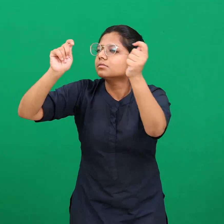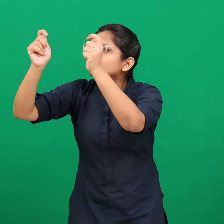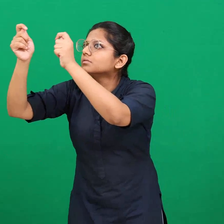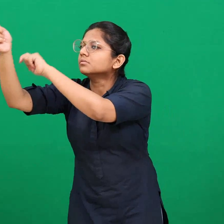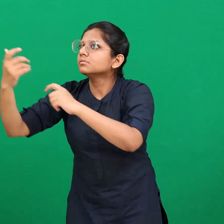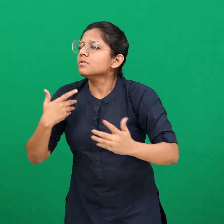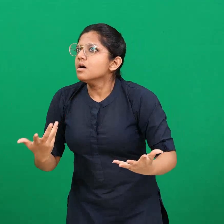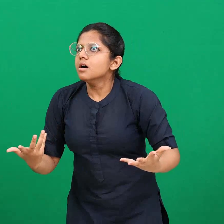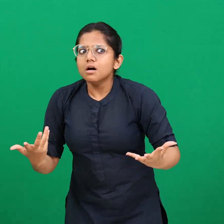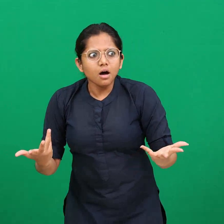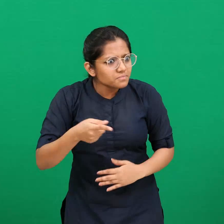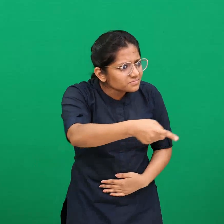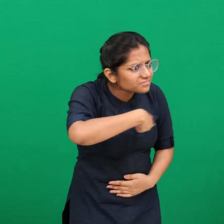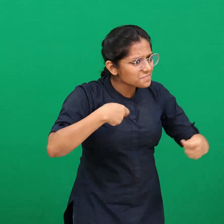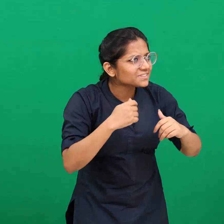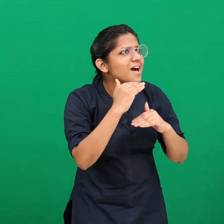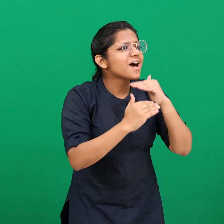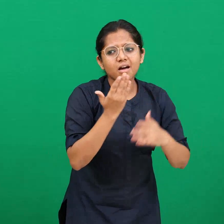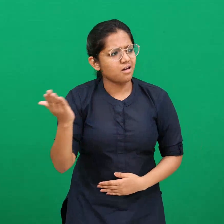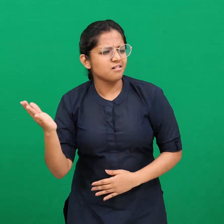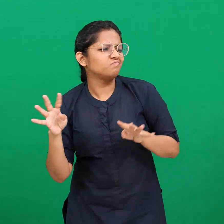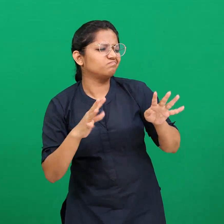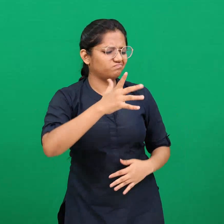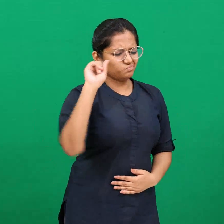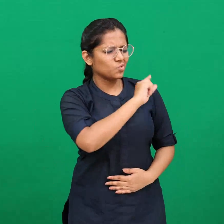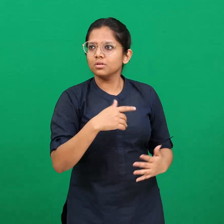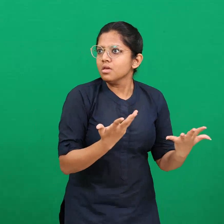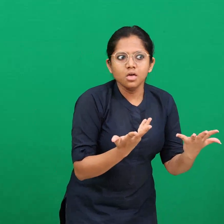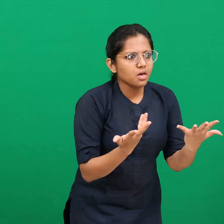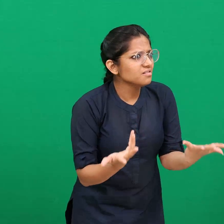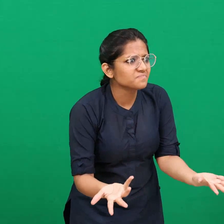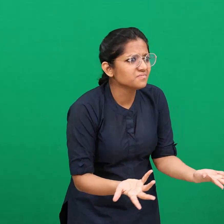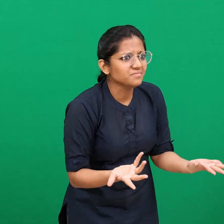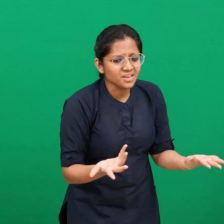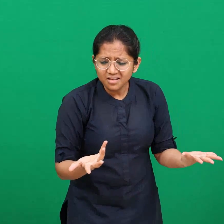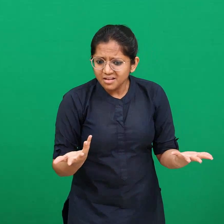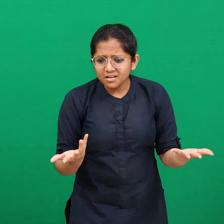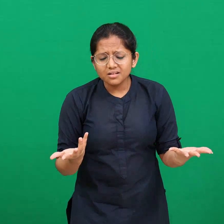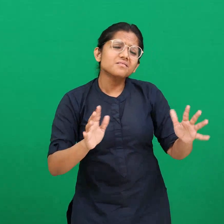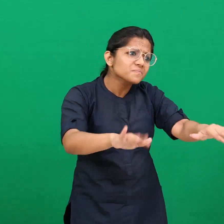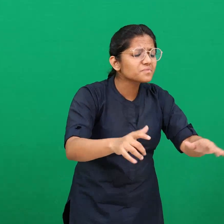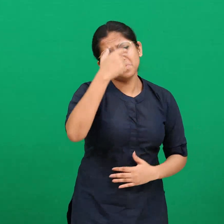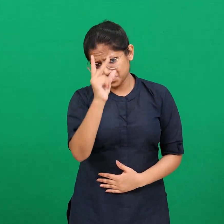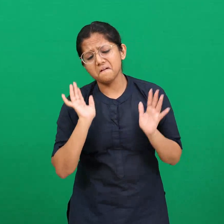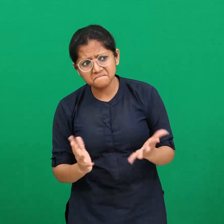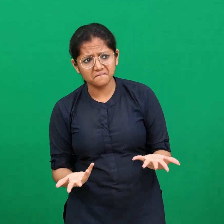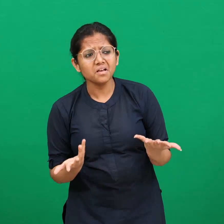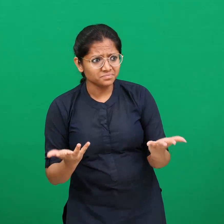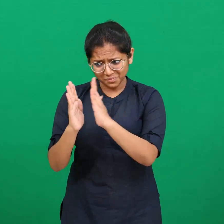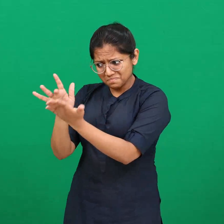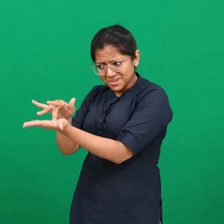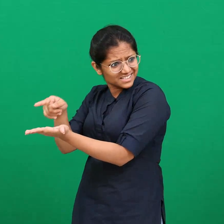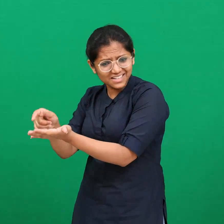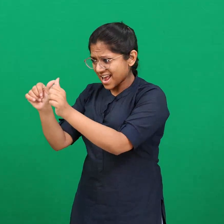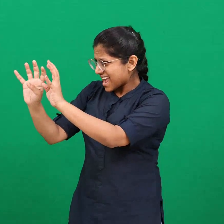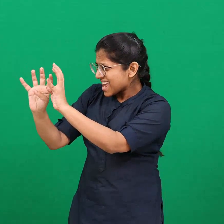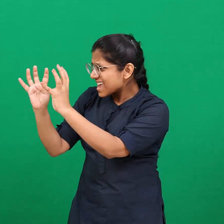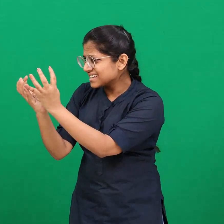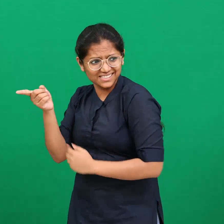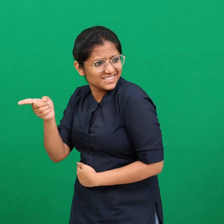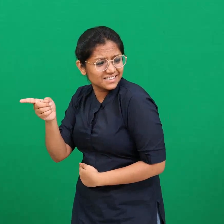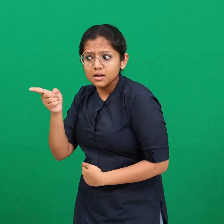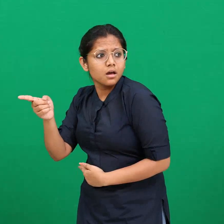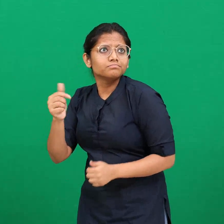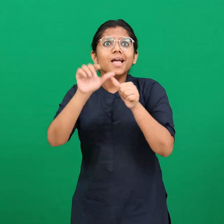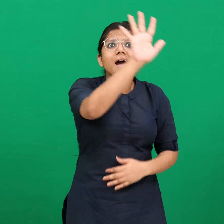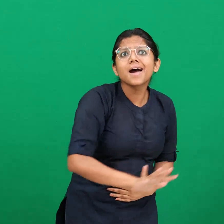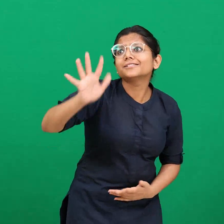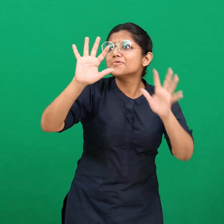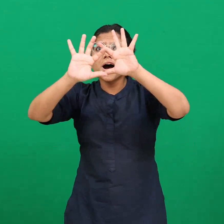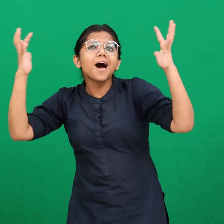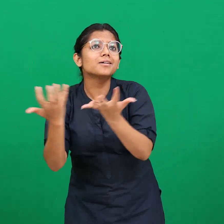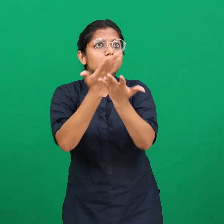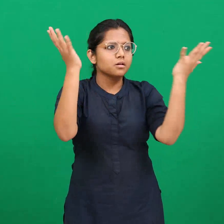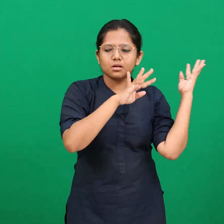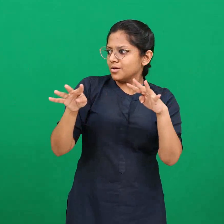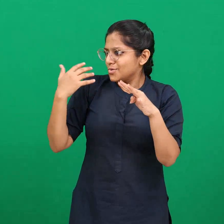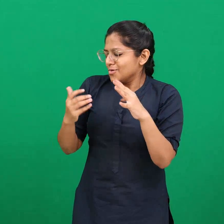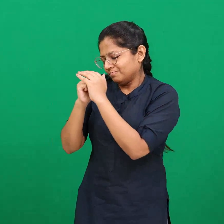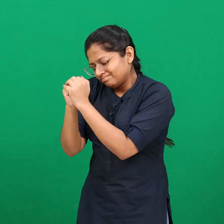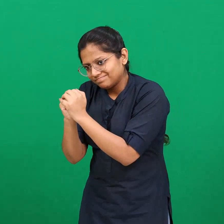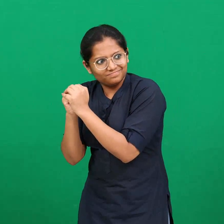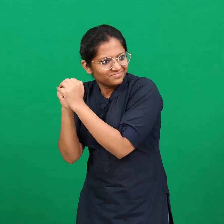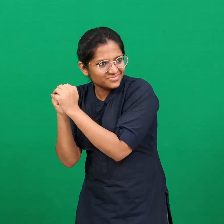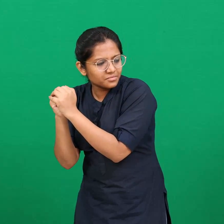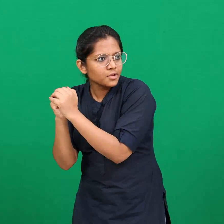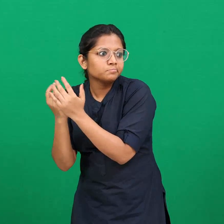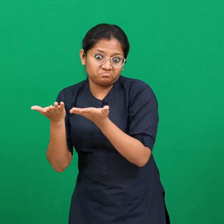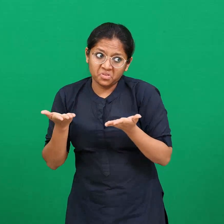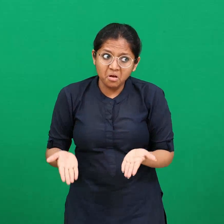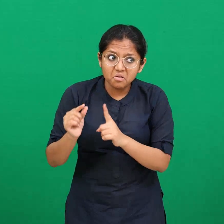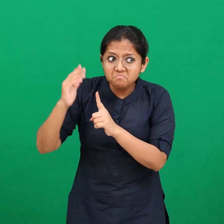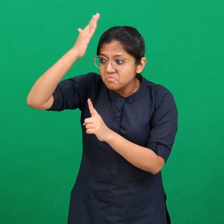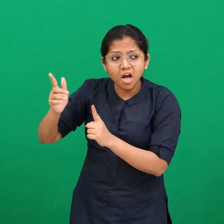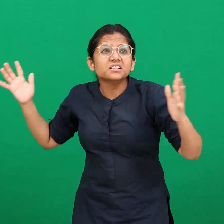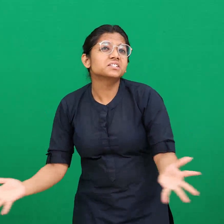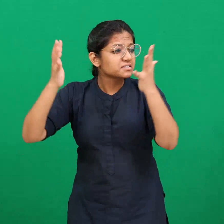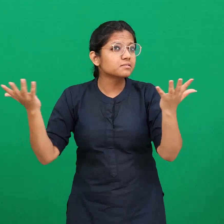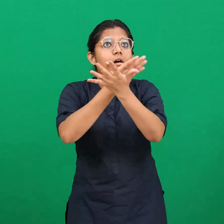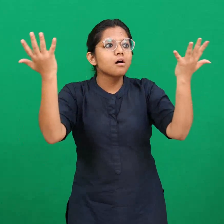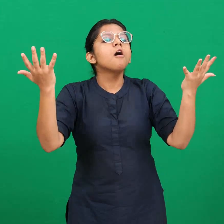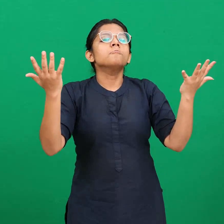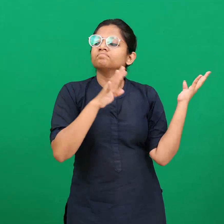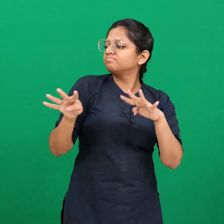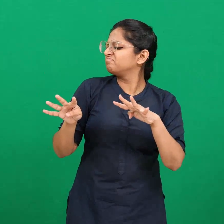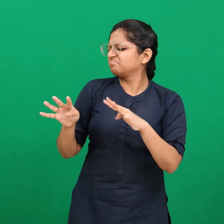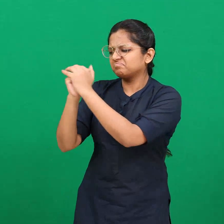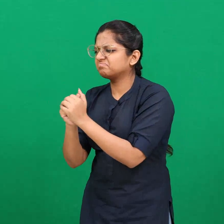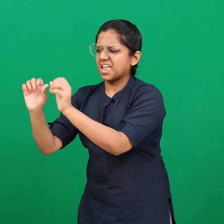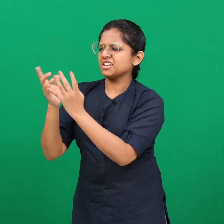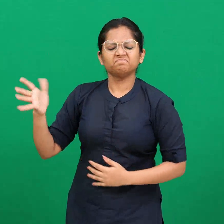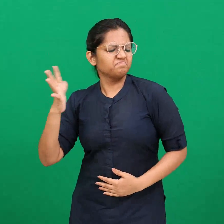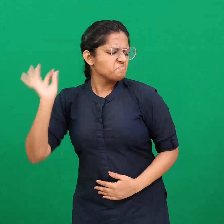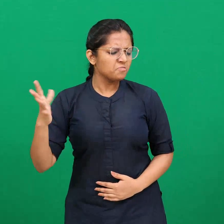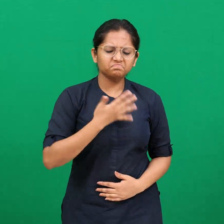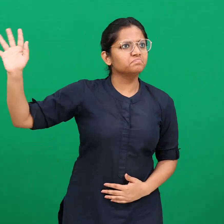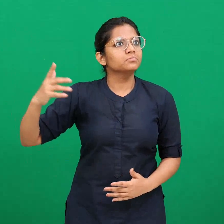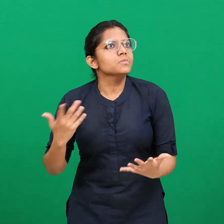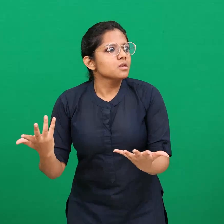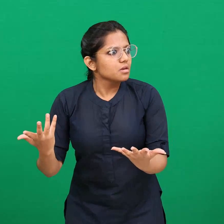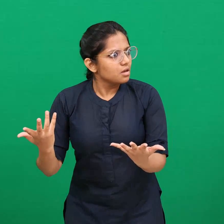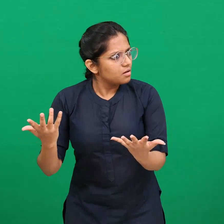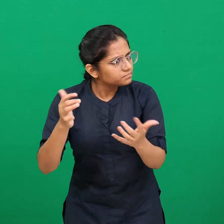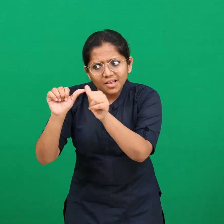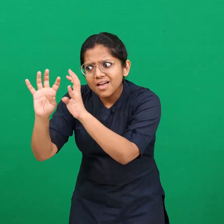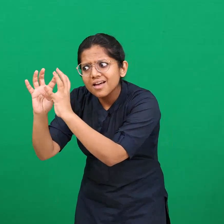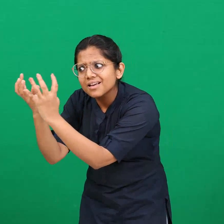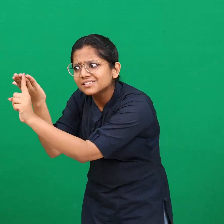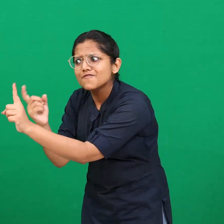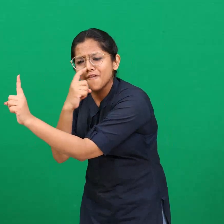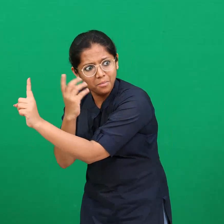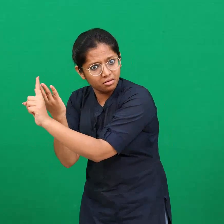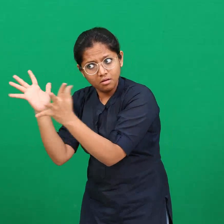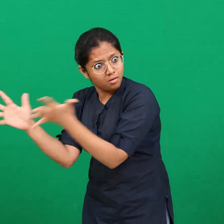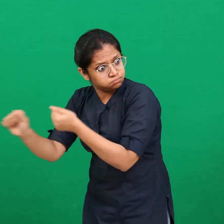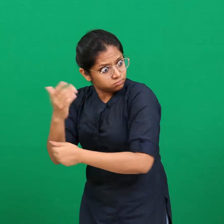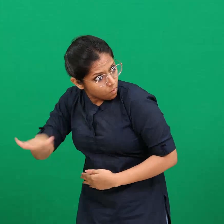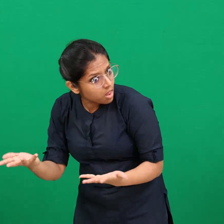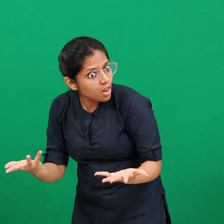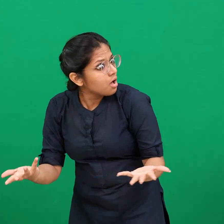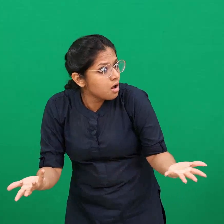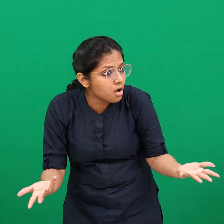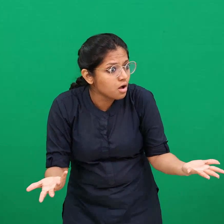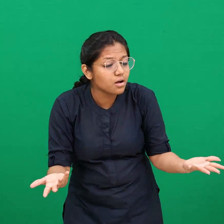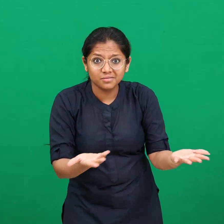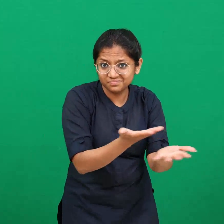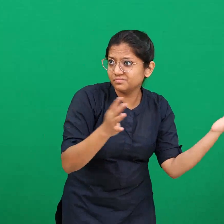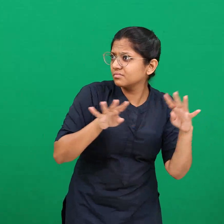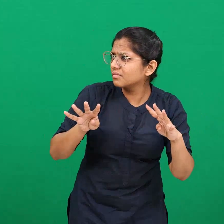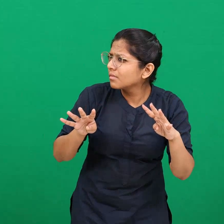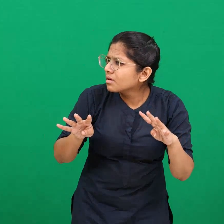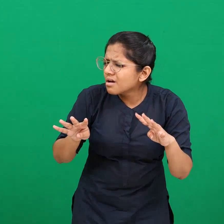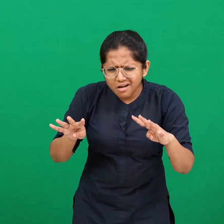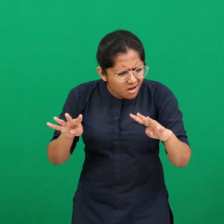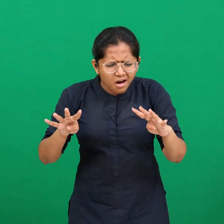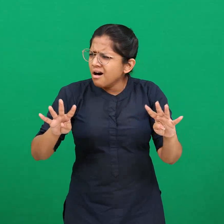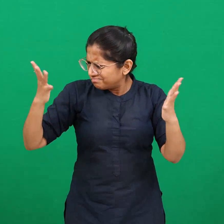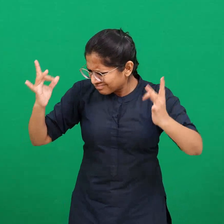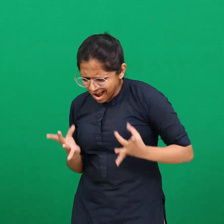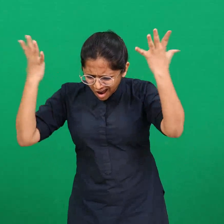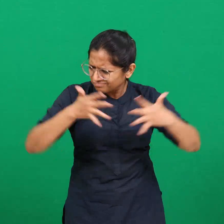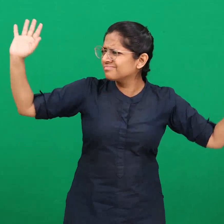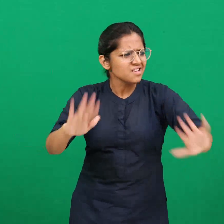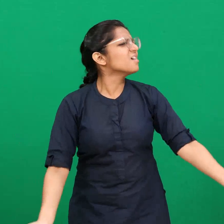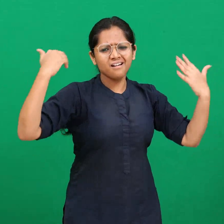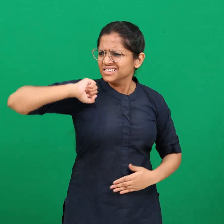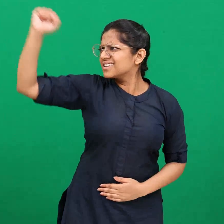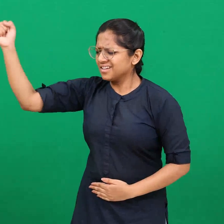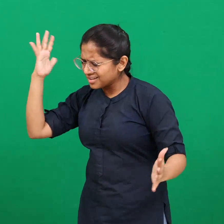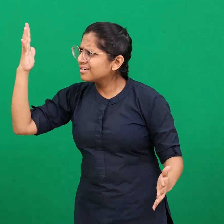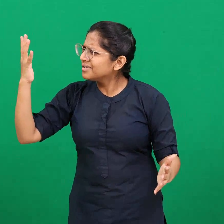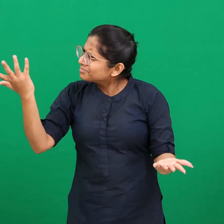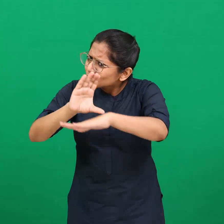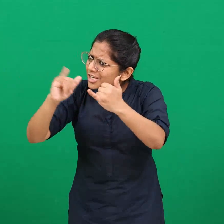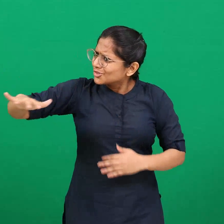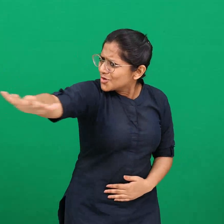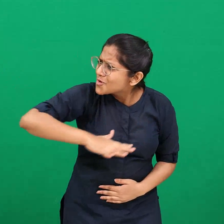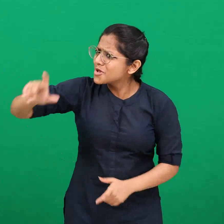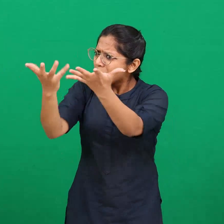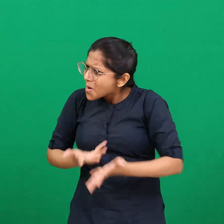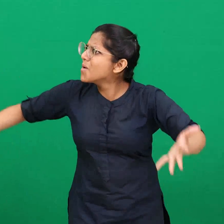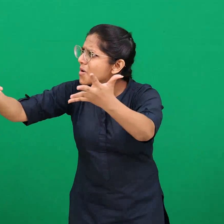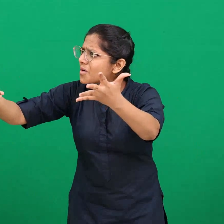There is danger not only that our business will fall into disrepute, but also that the temple of the great goddess Artemis will be discredited and her majesty deposed- she who is worshiped by all the province of Asia and the whole world."